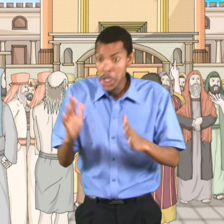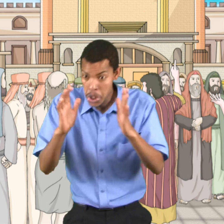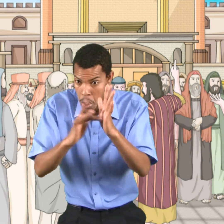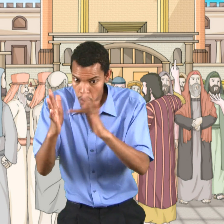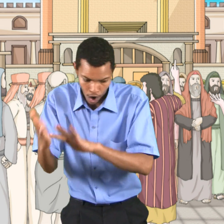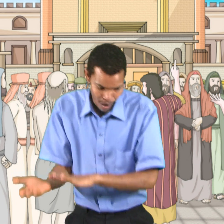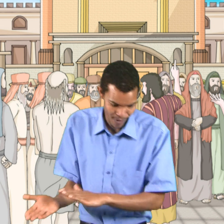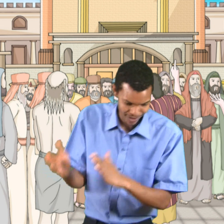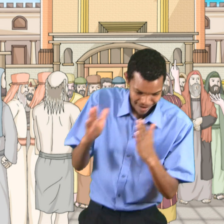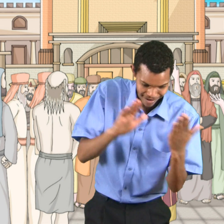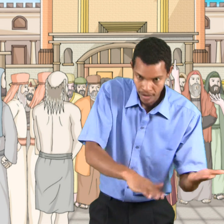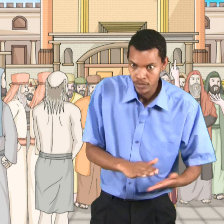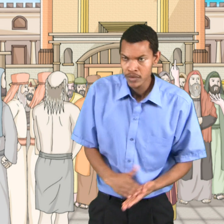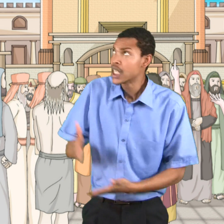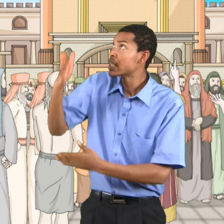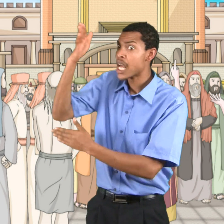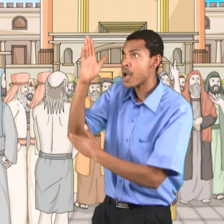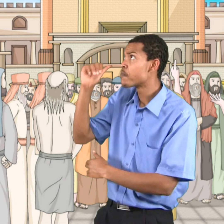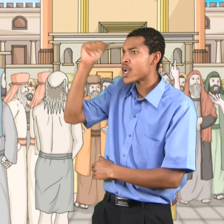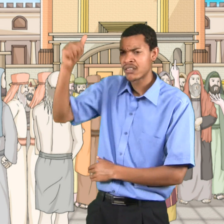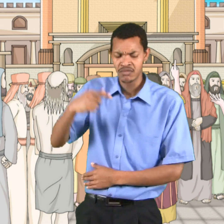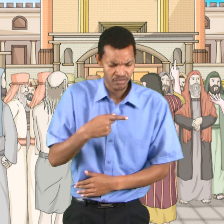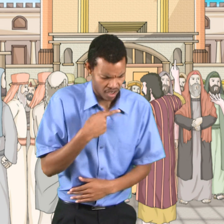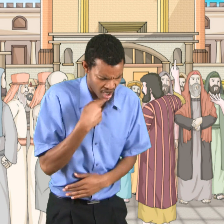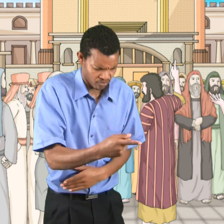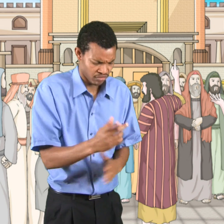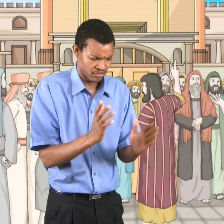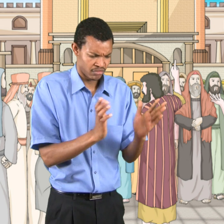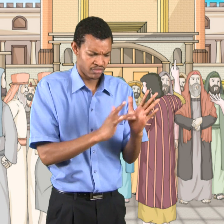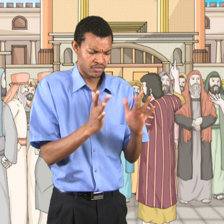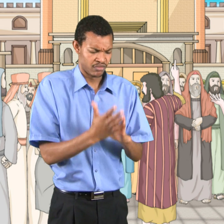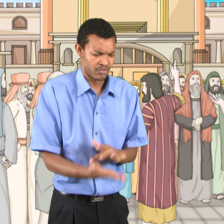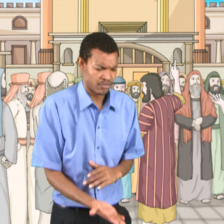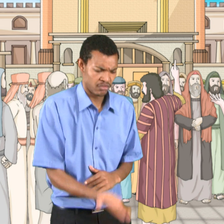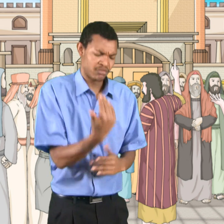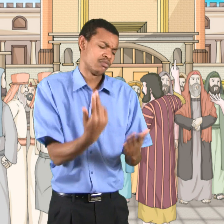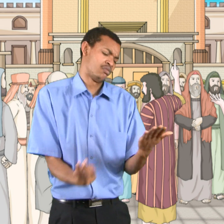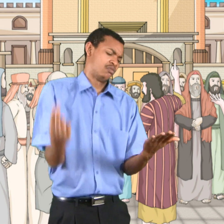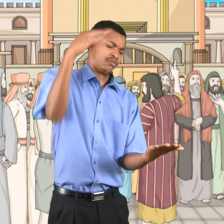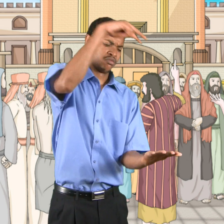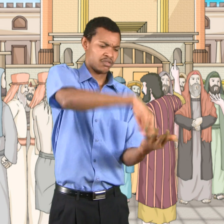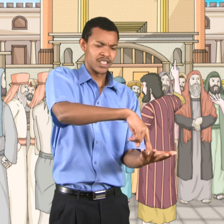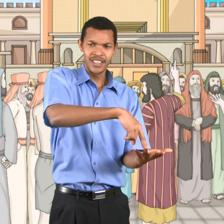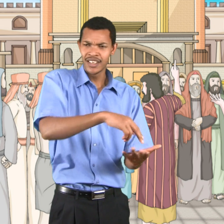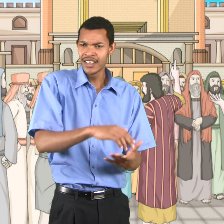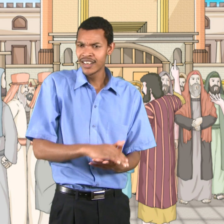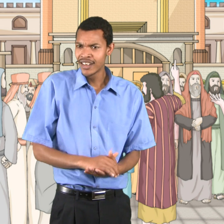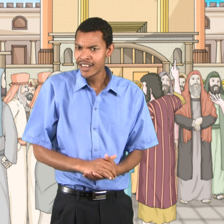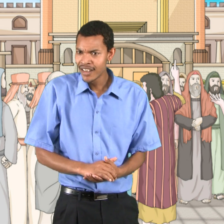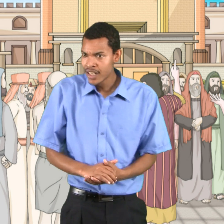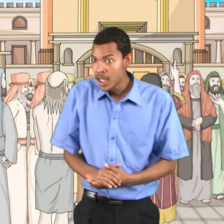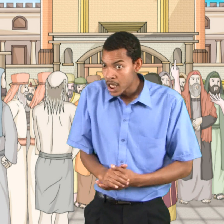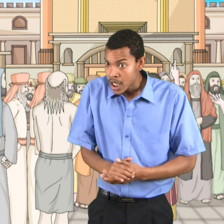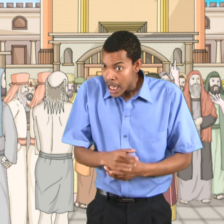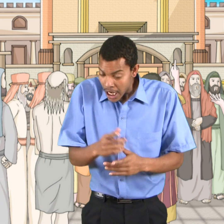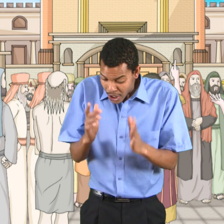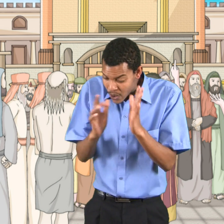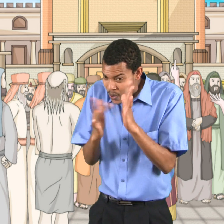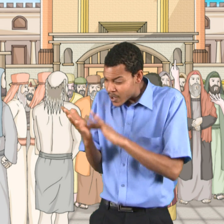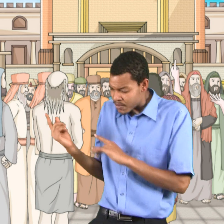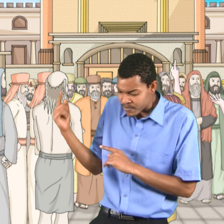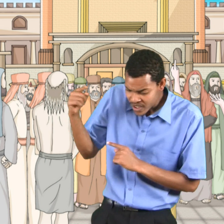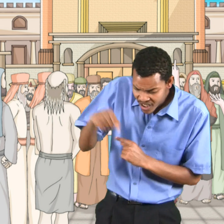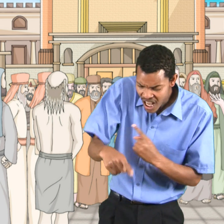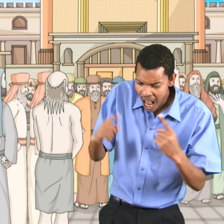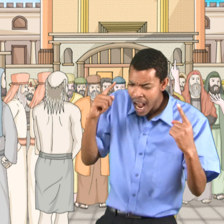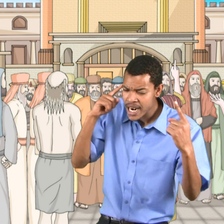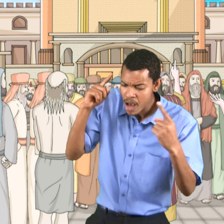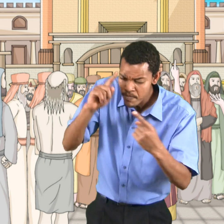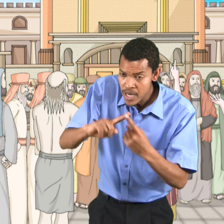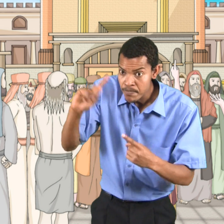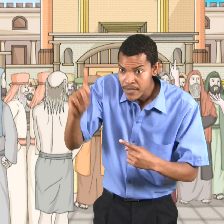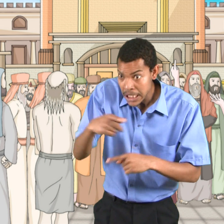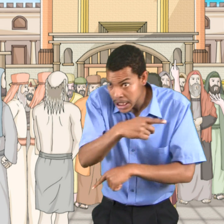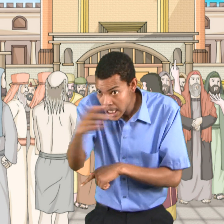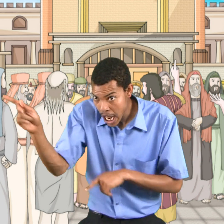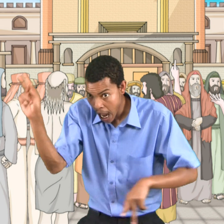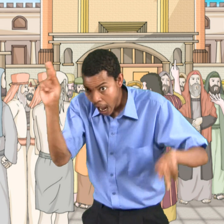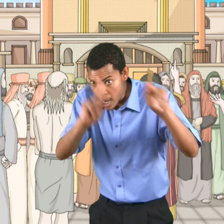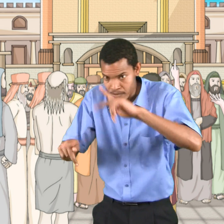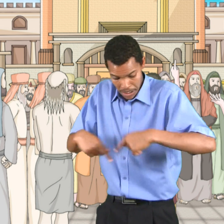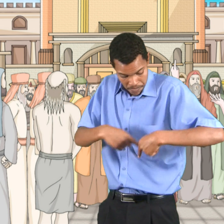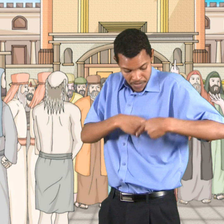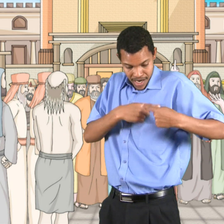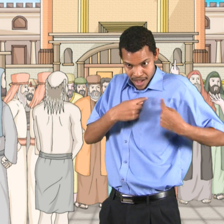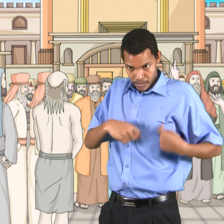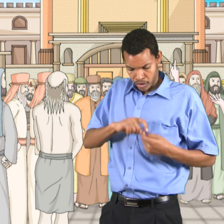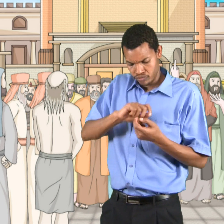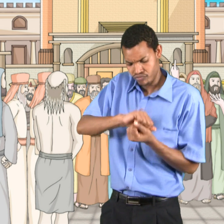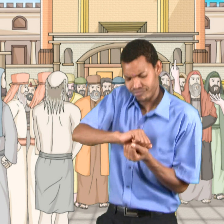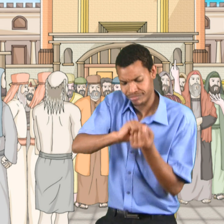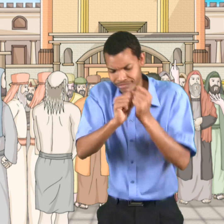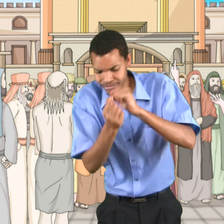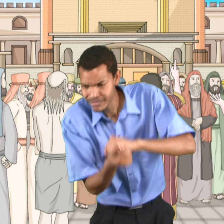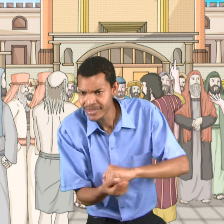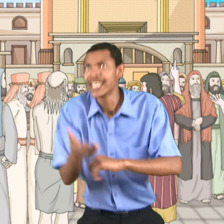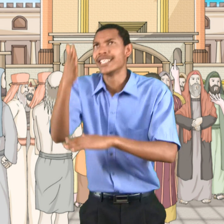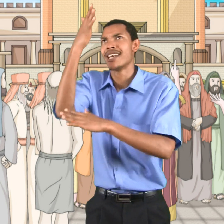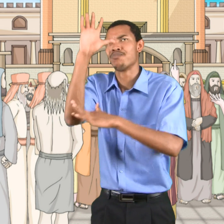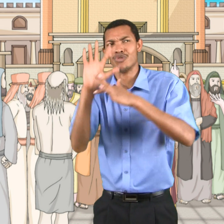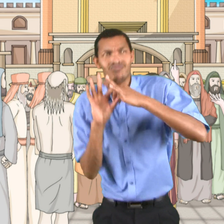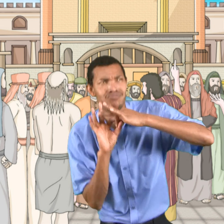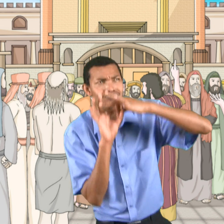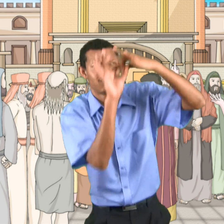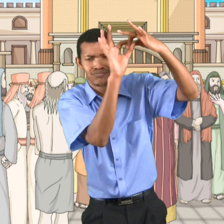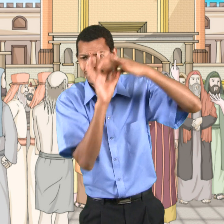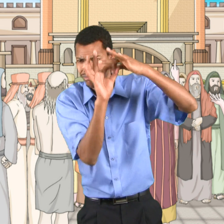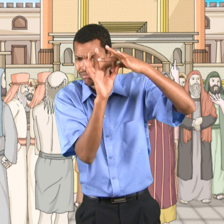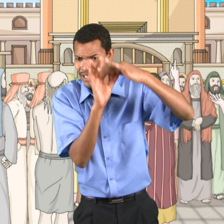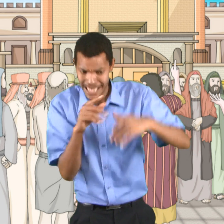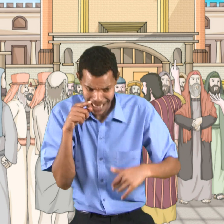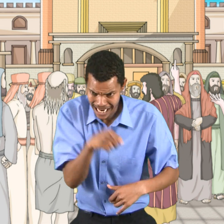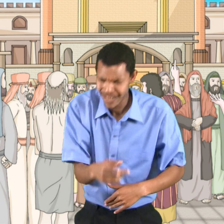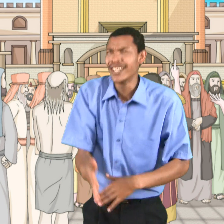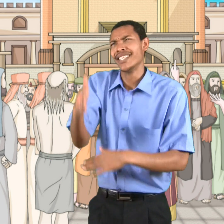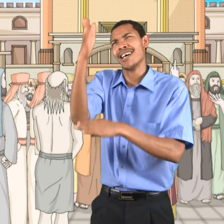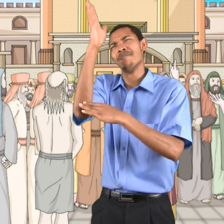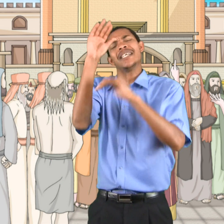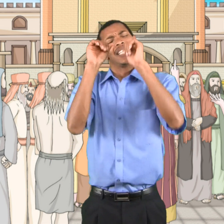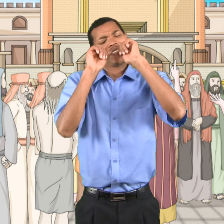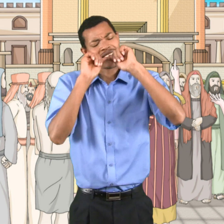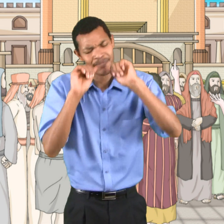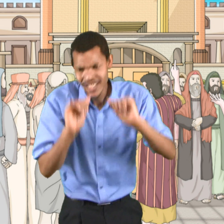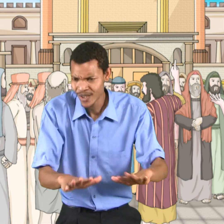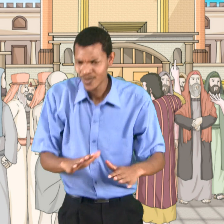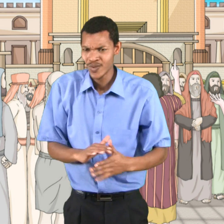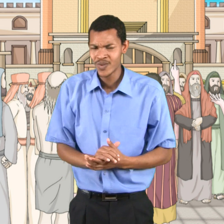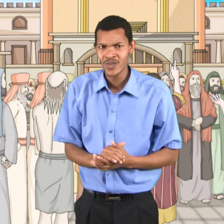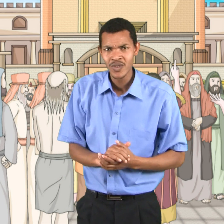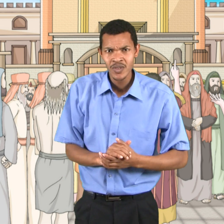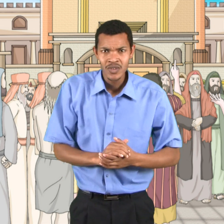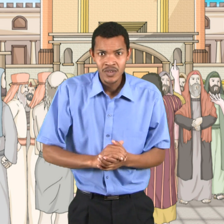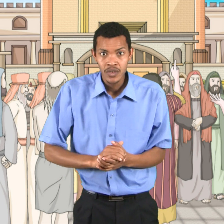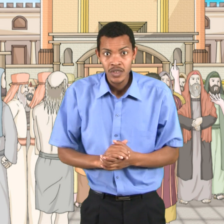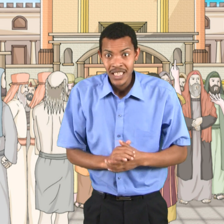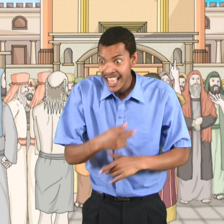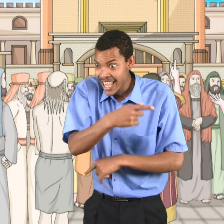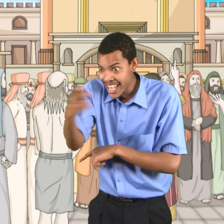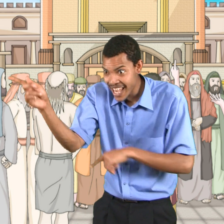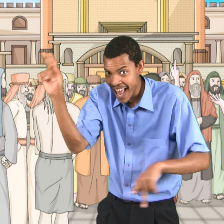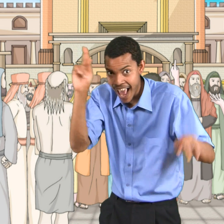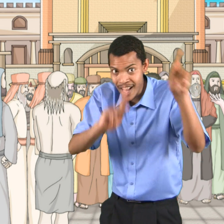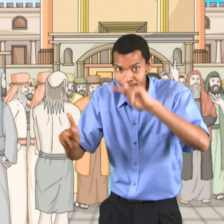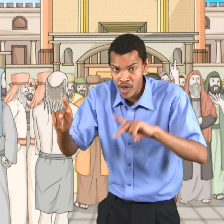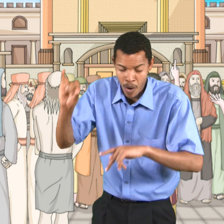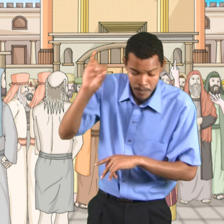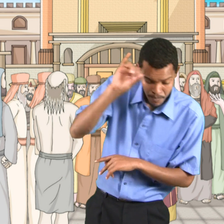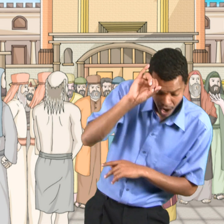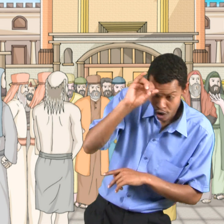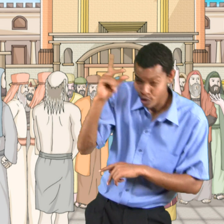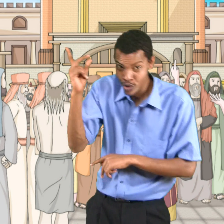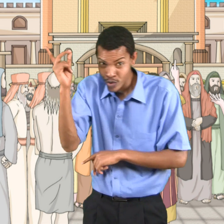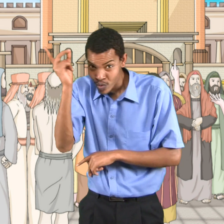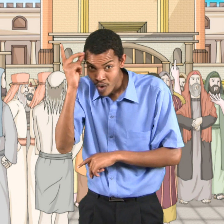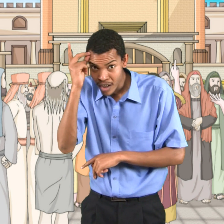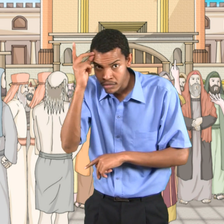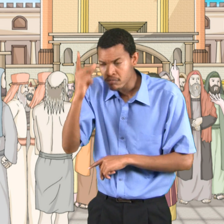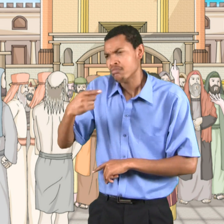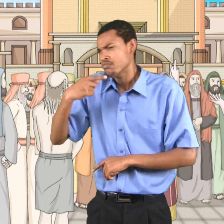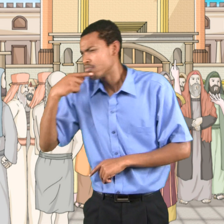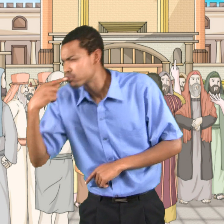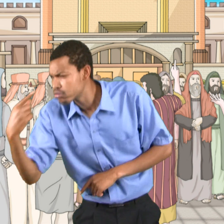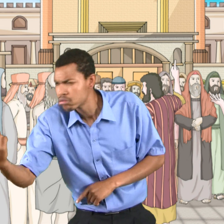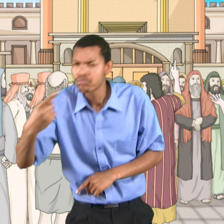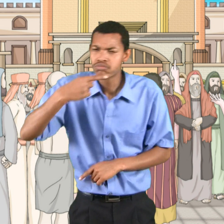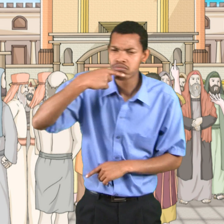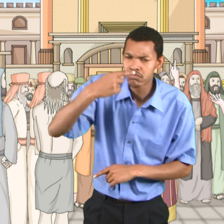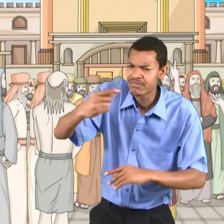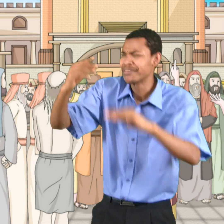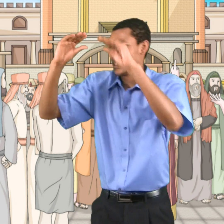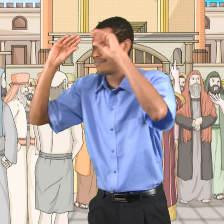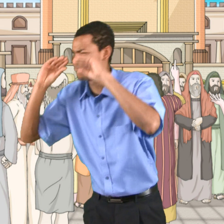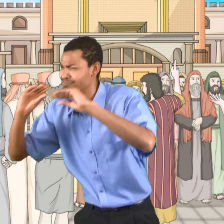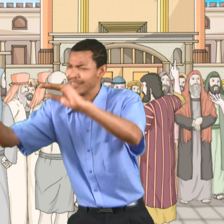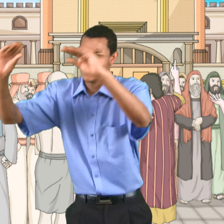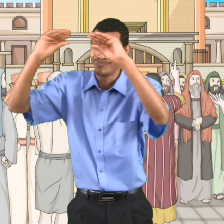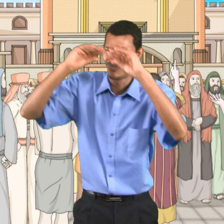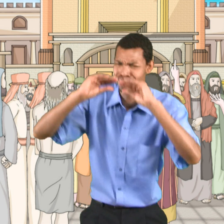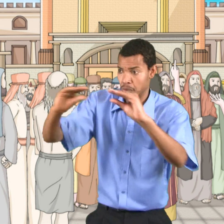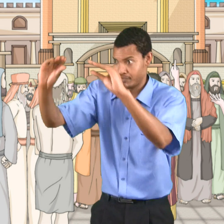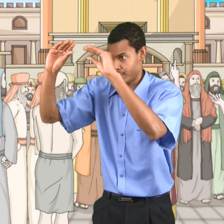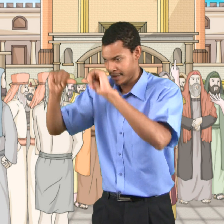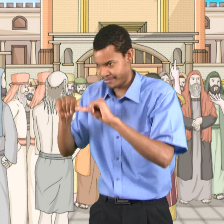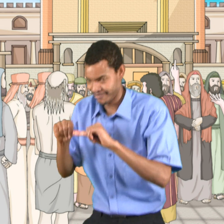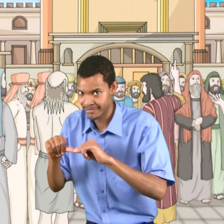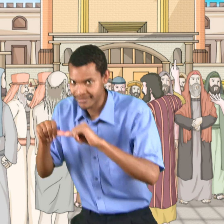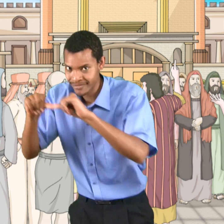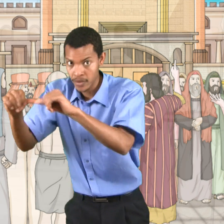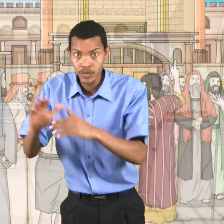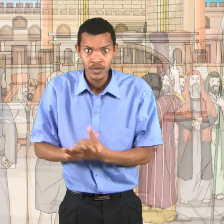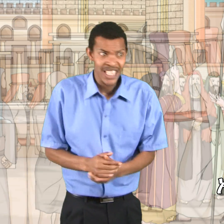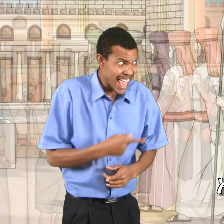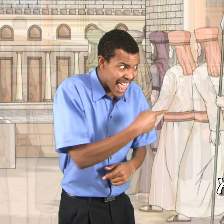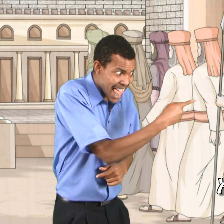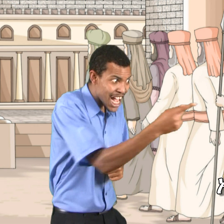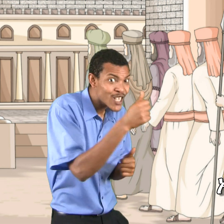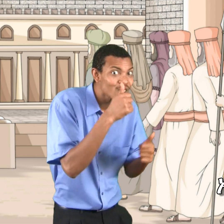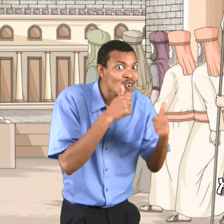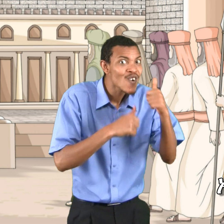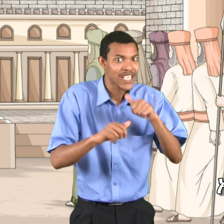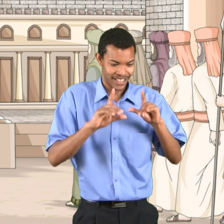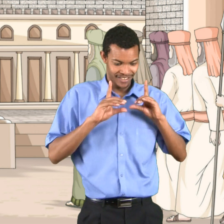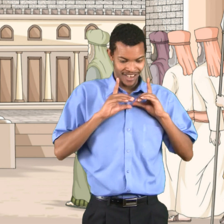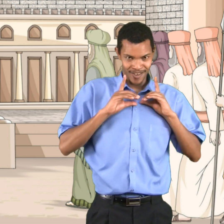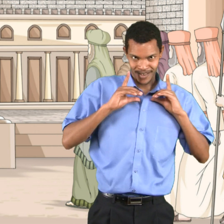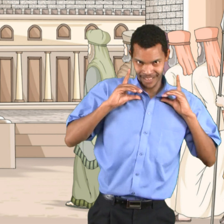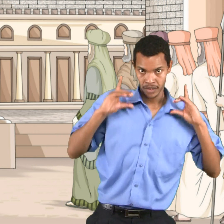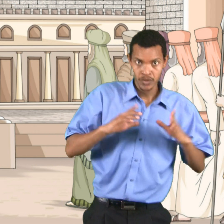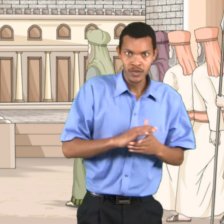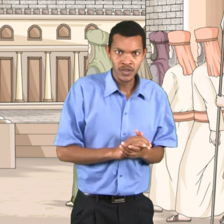When God raised up His Servant, He sent Him first to you to bless you by turning each of you from your wicked ways.”